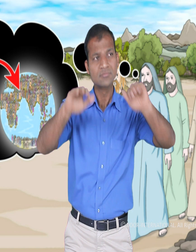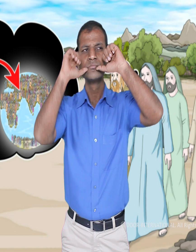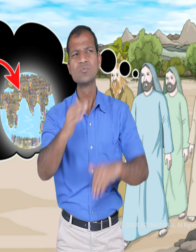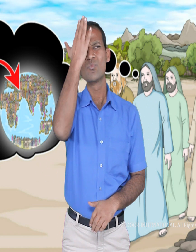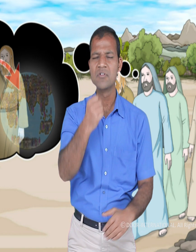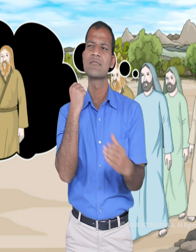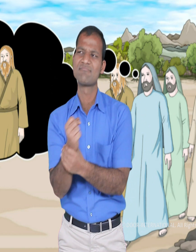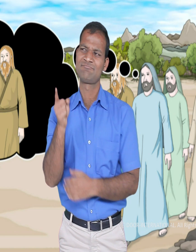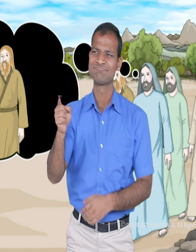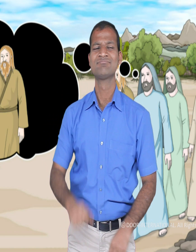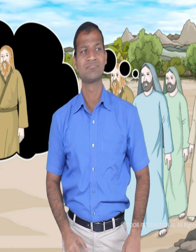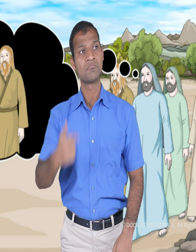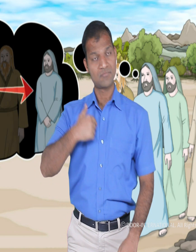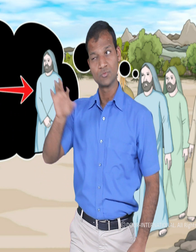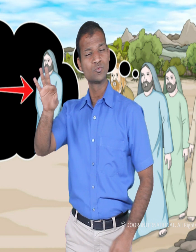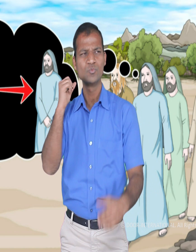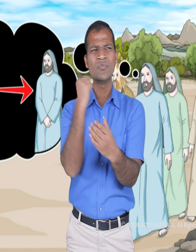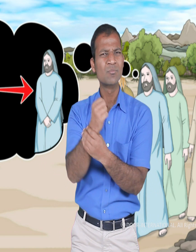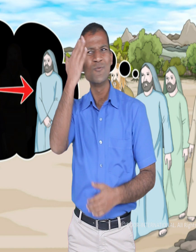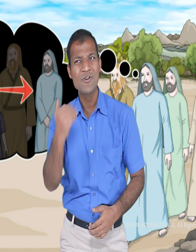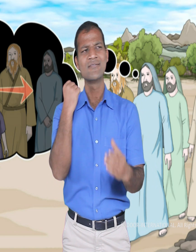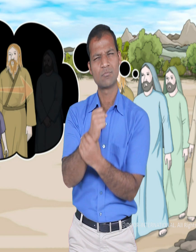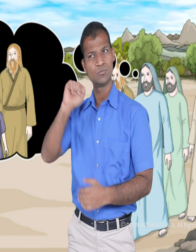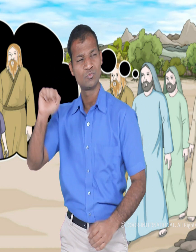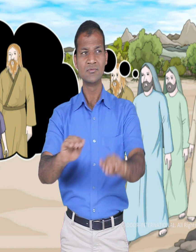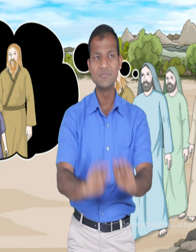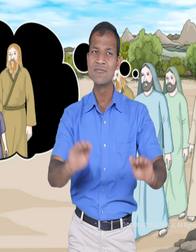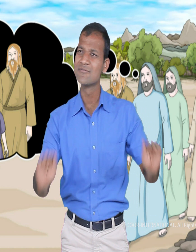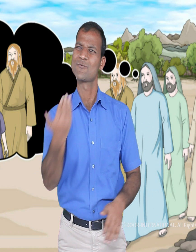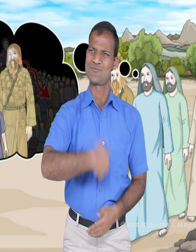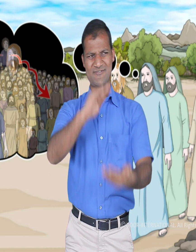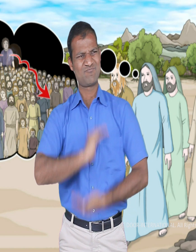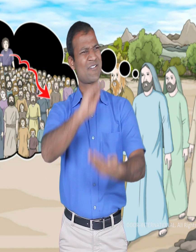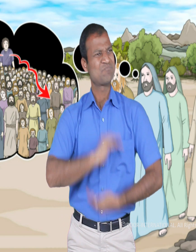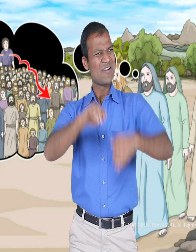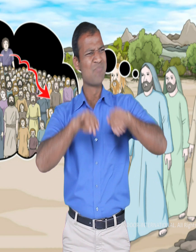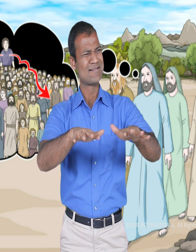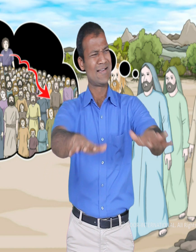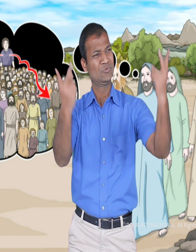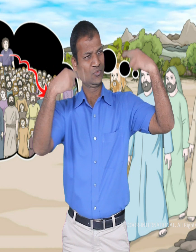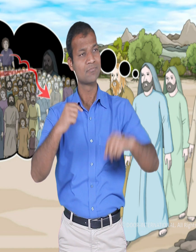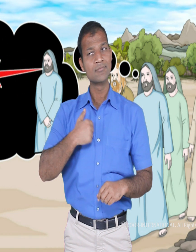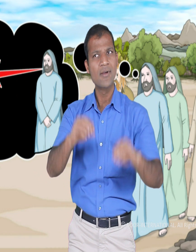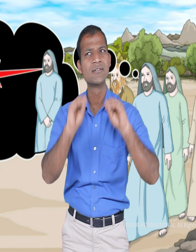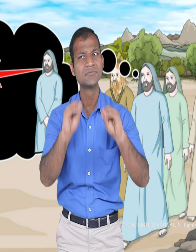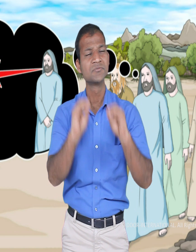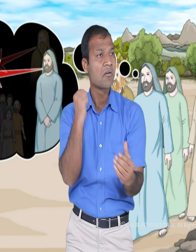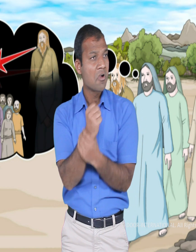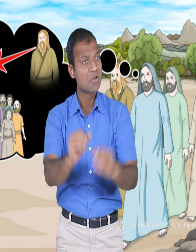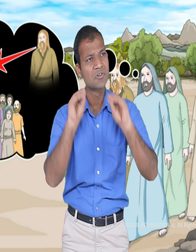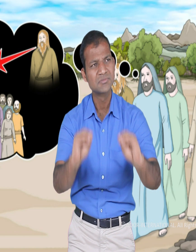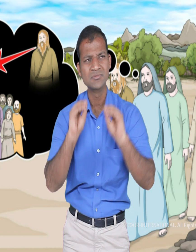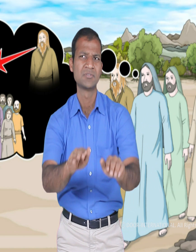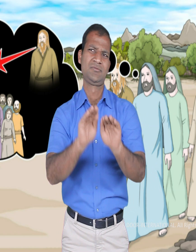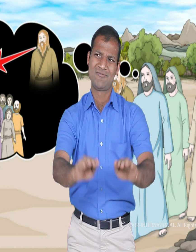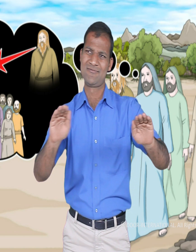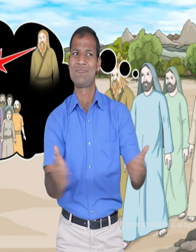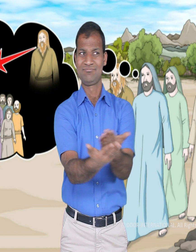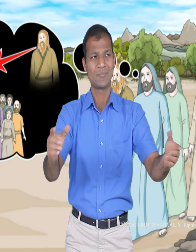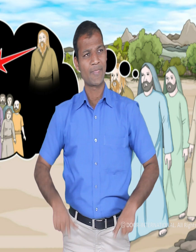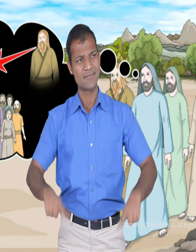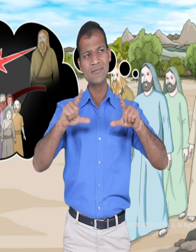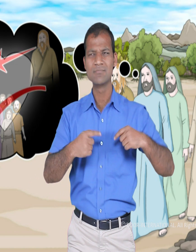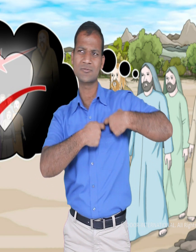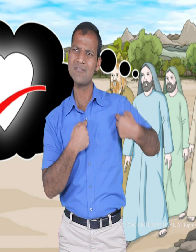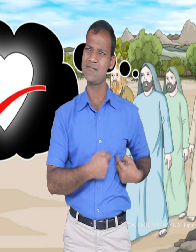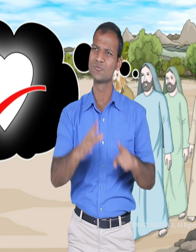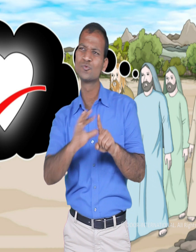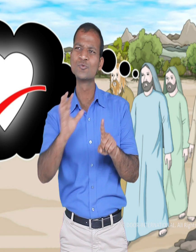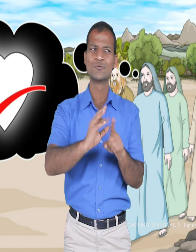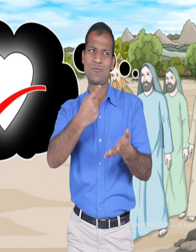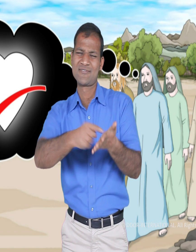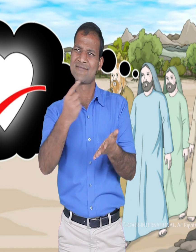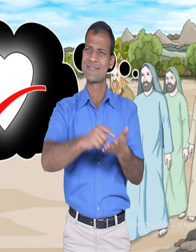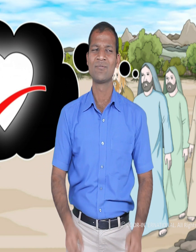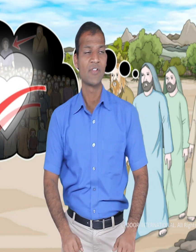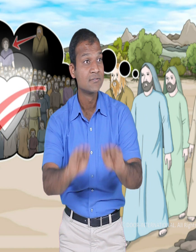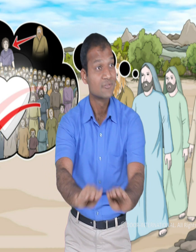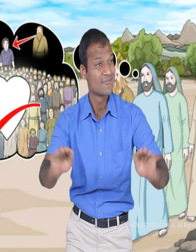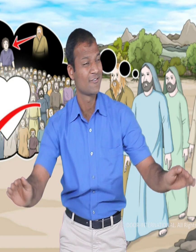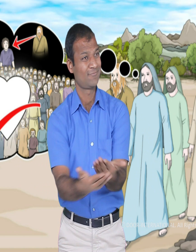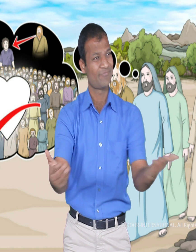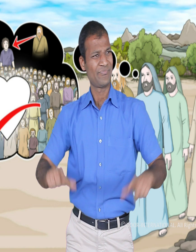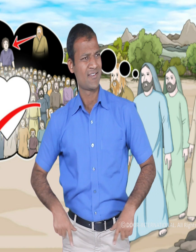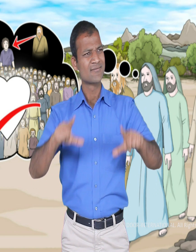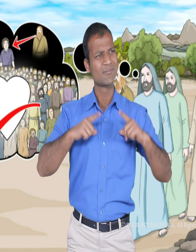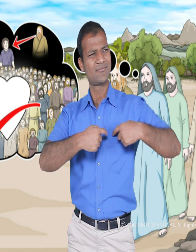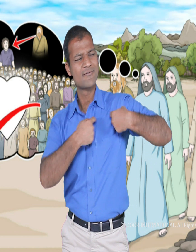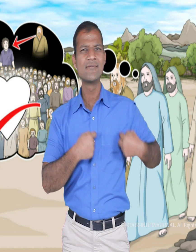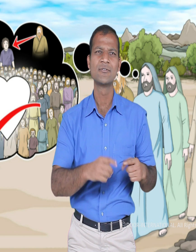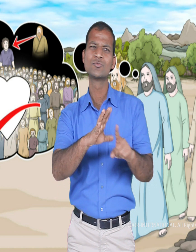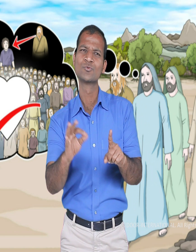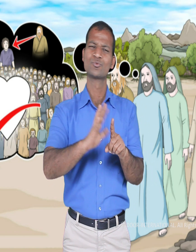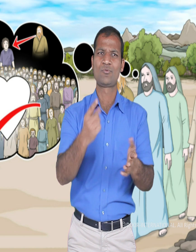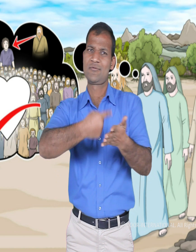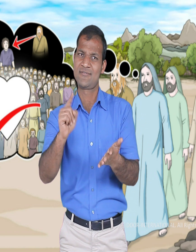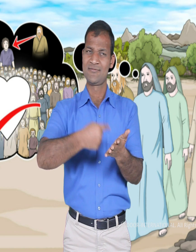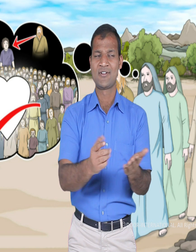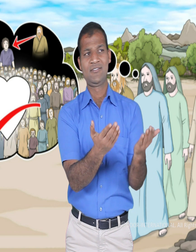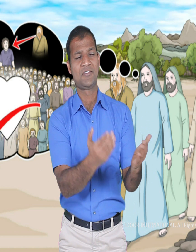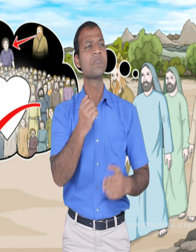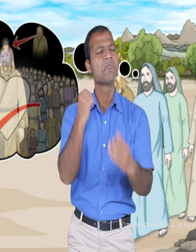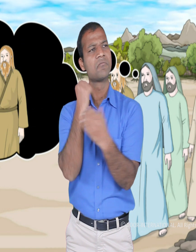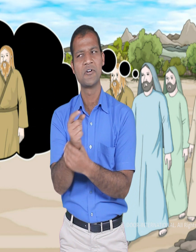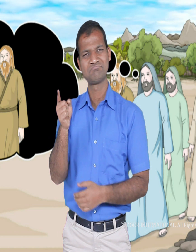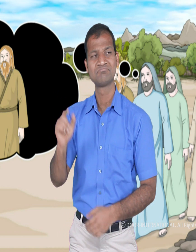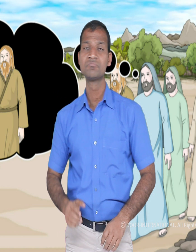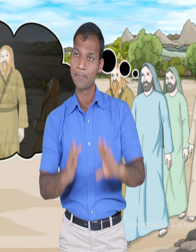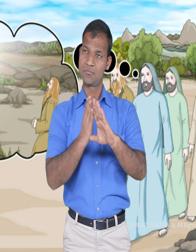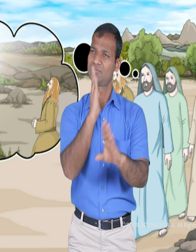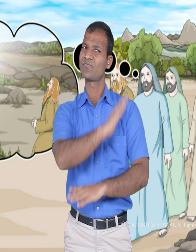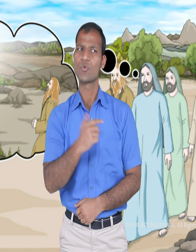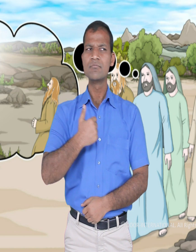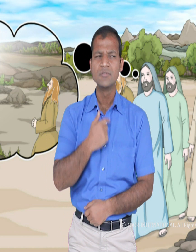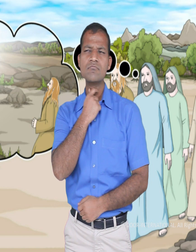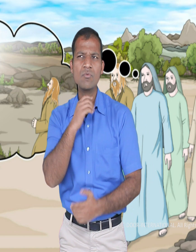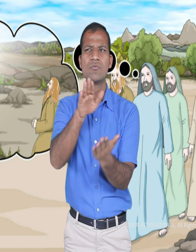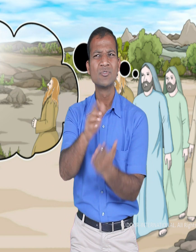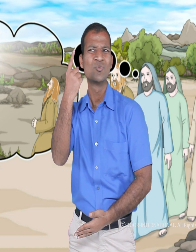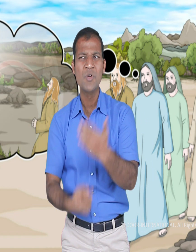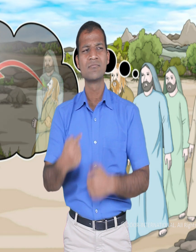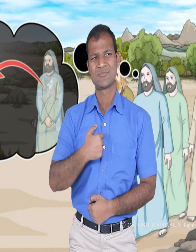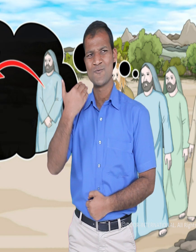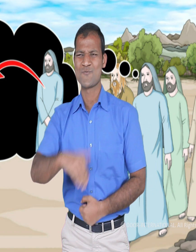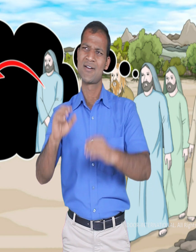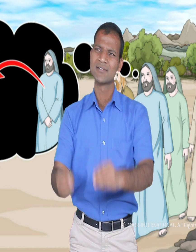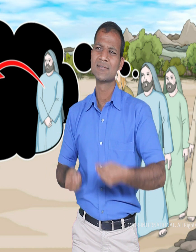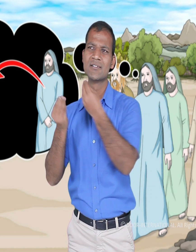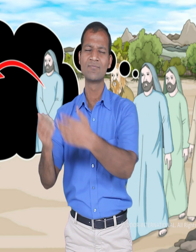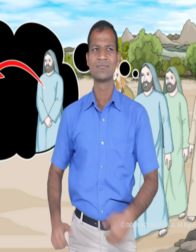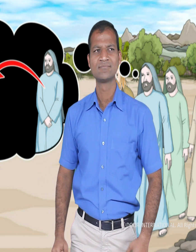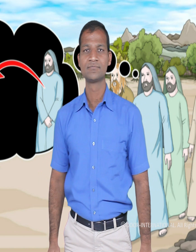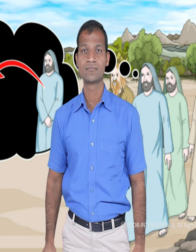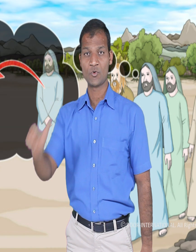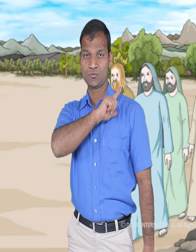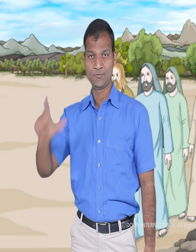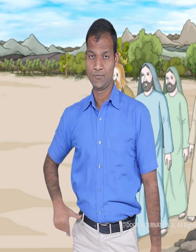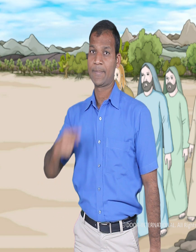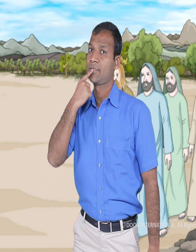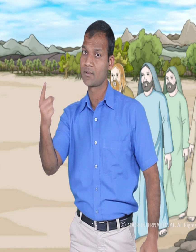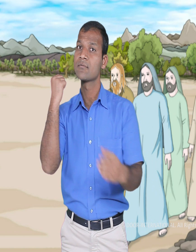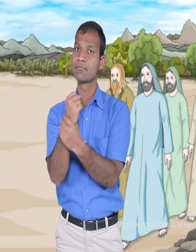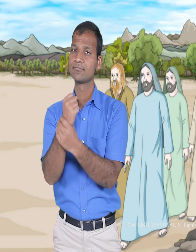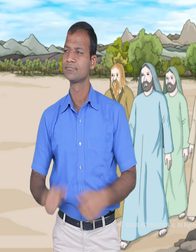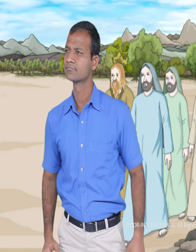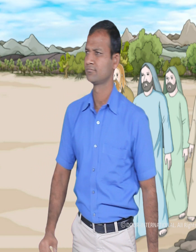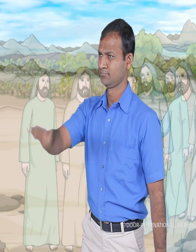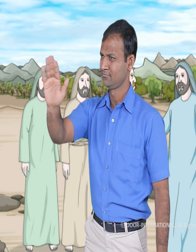For I have chosen him, so that he will command his children and his household after him to keep the way of the LORD by doing what is right and just, in order that the LORD may bring upon Abraham what He has promised.”